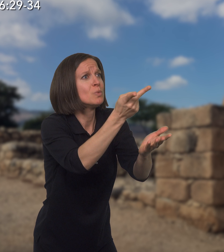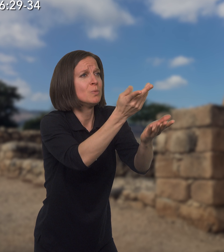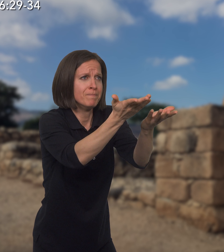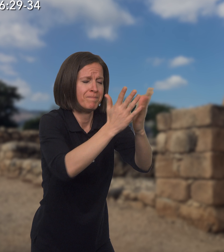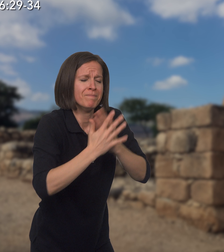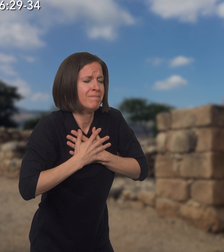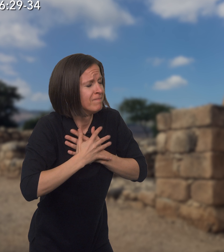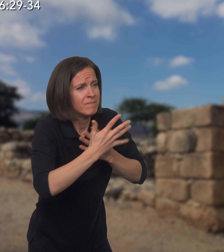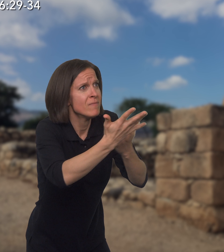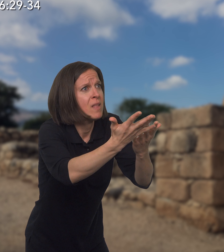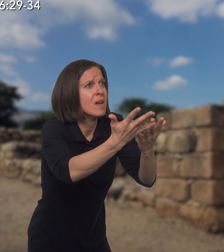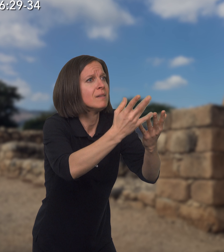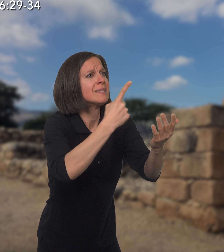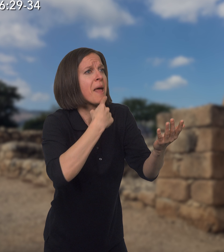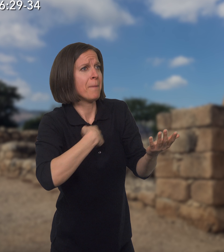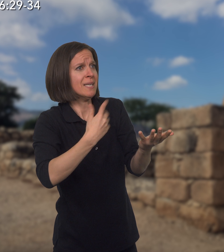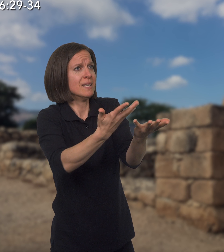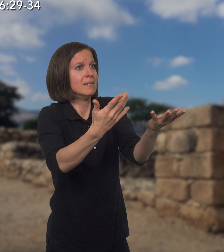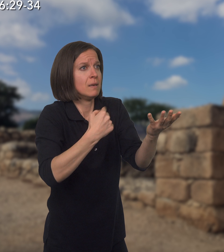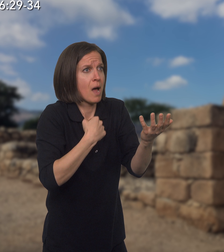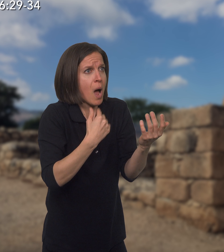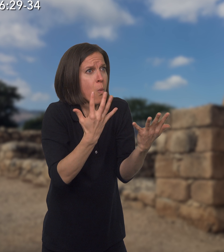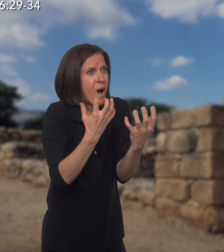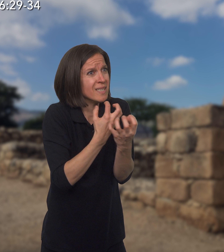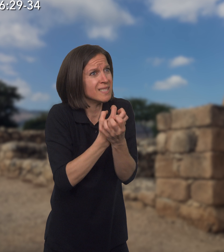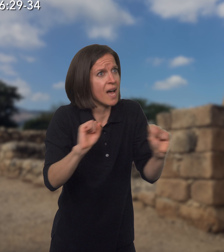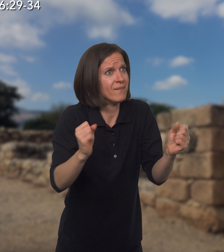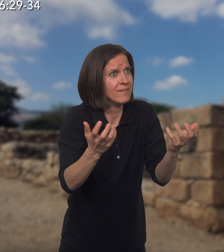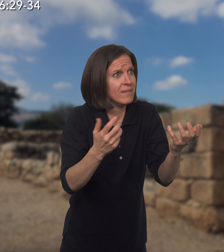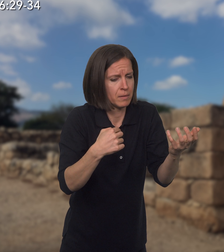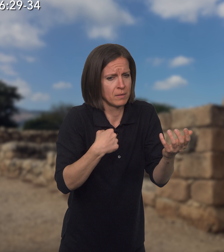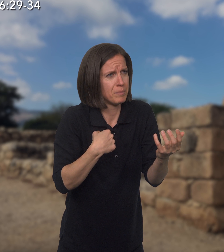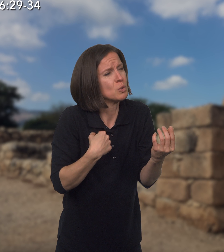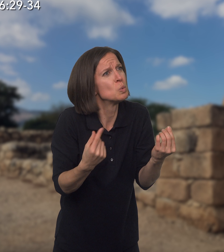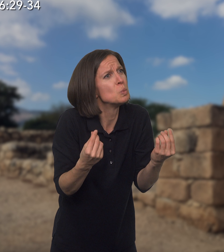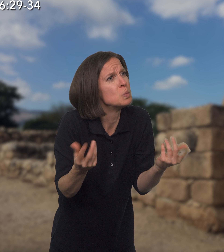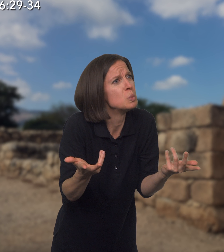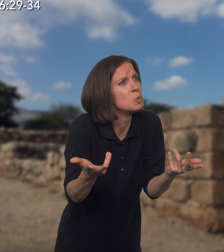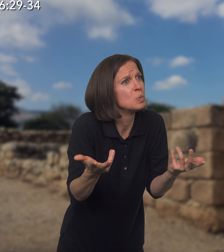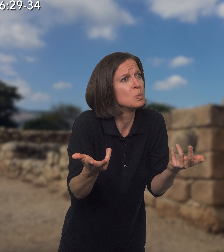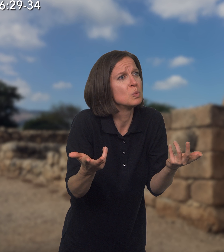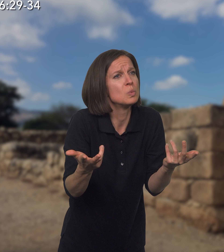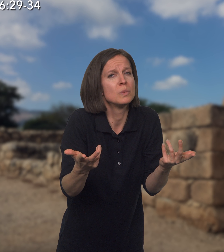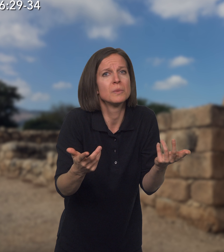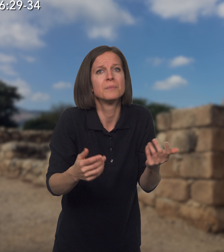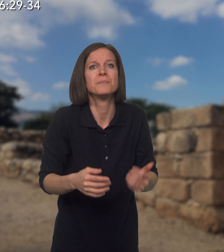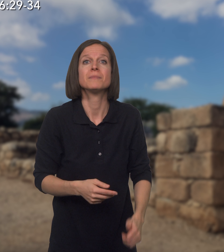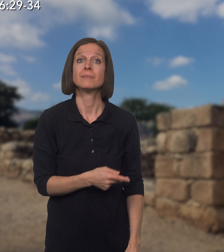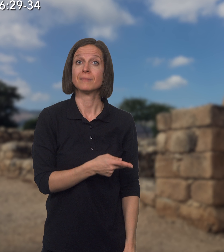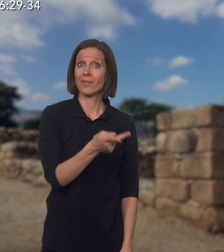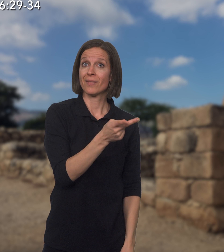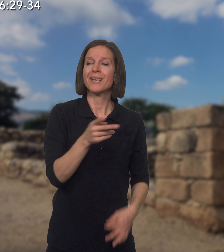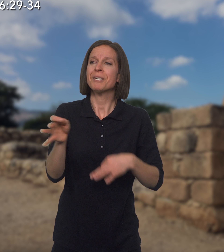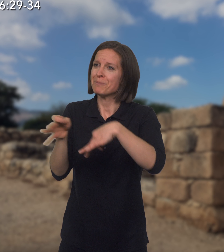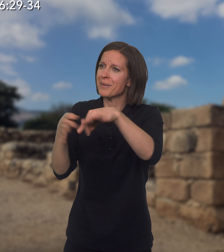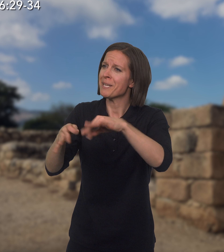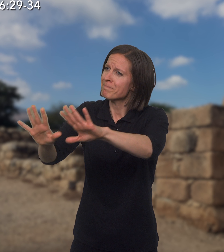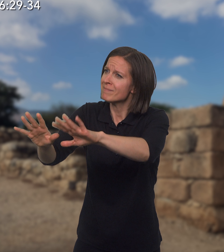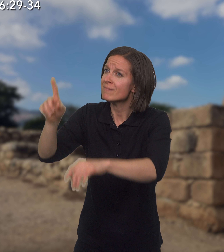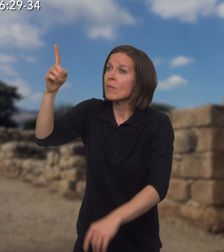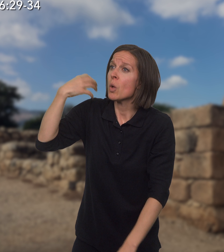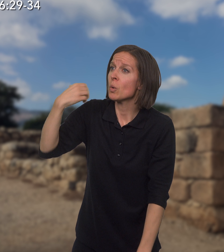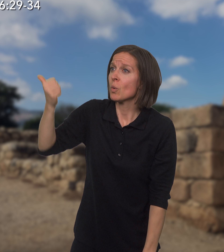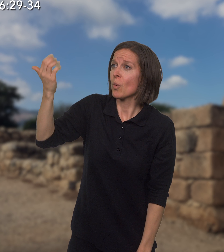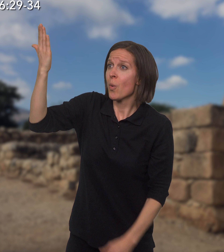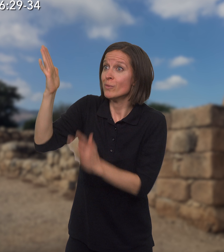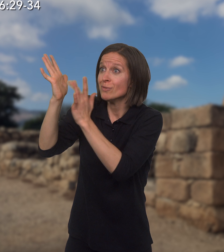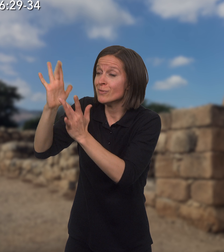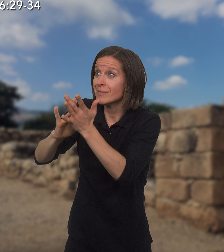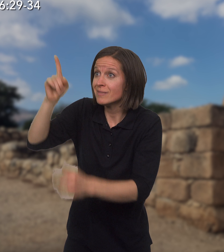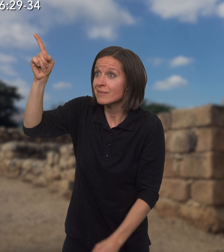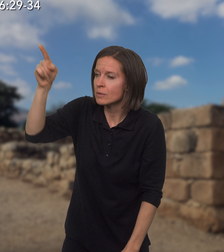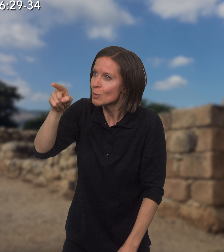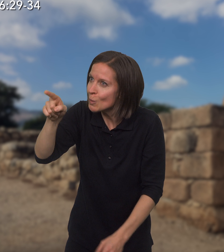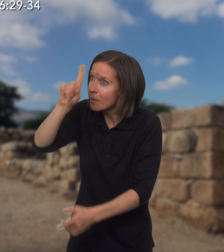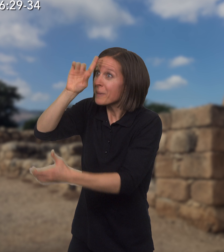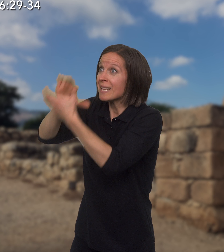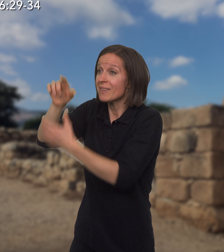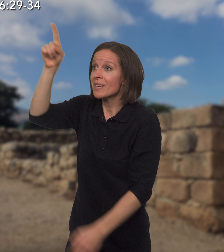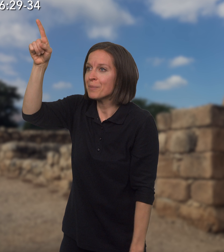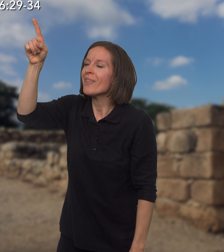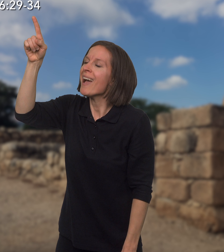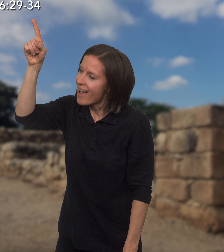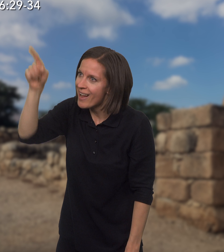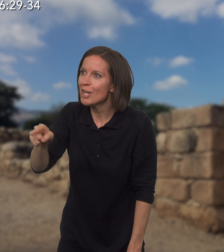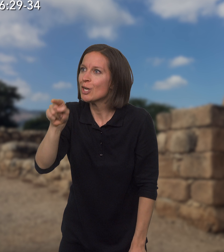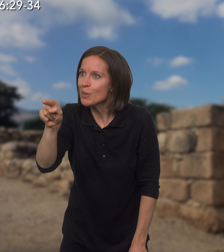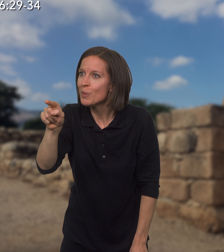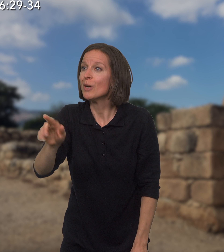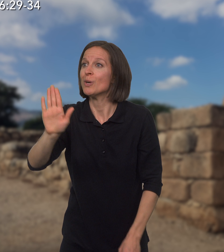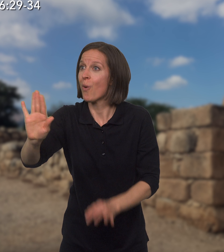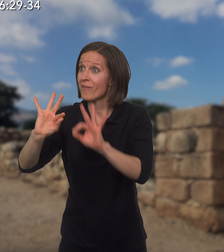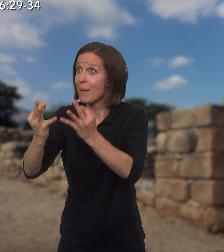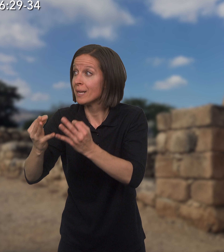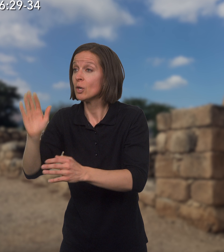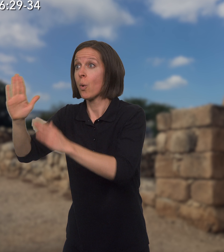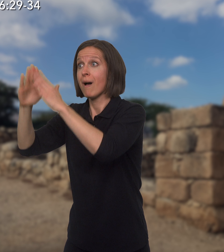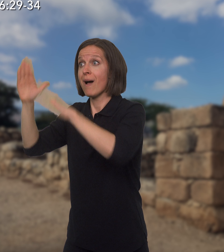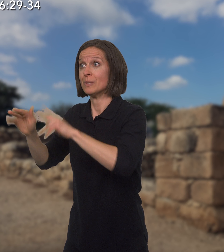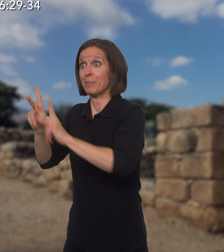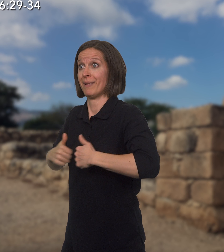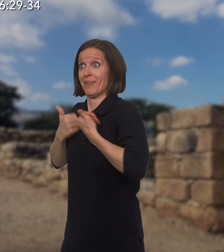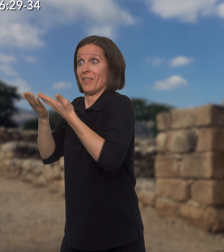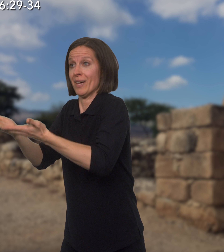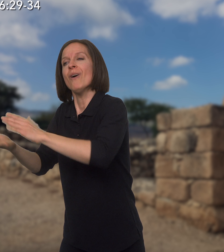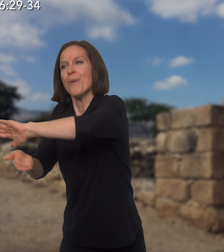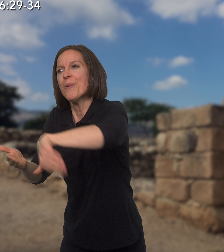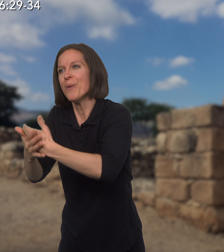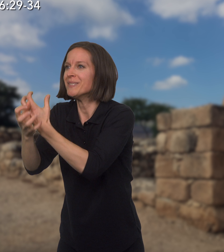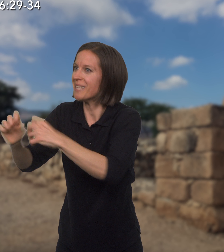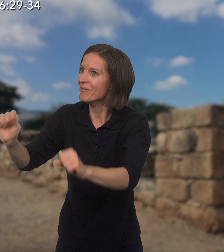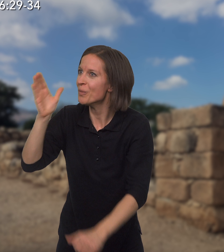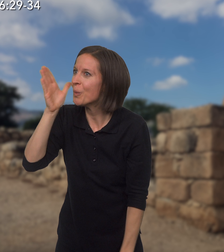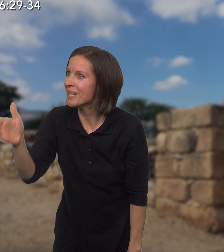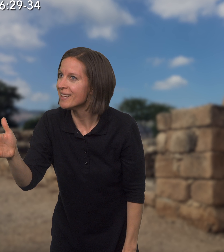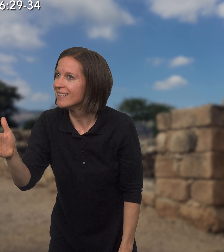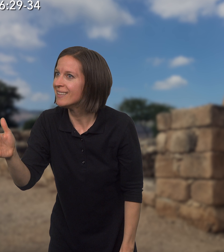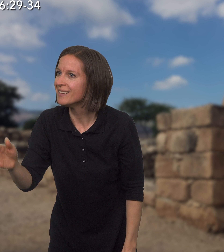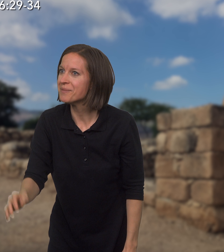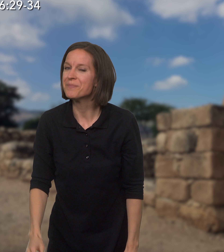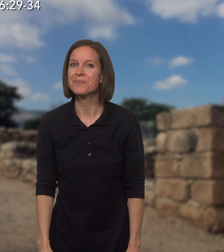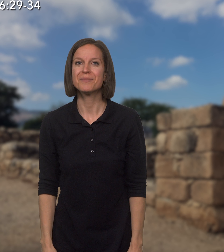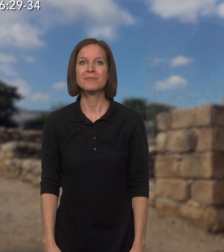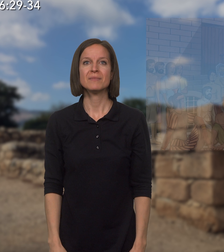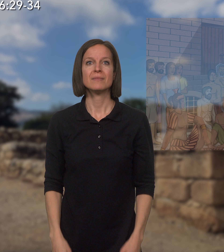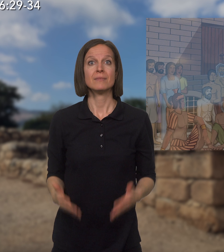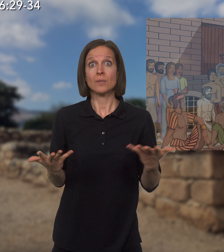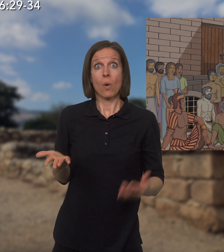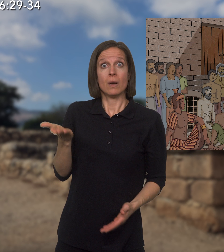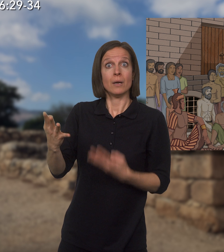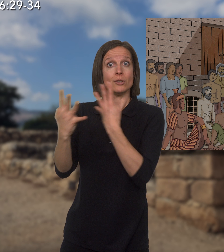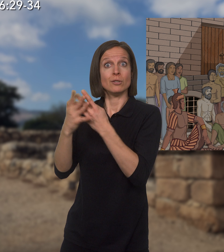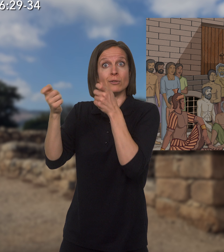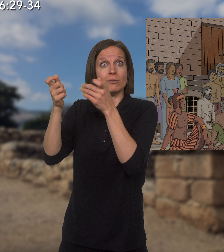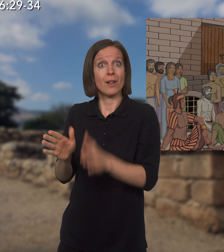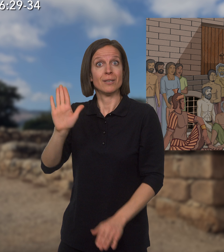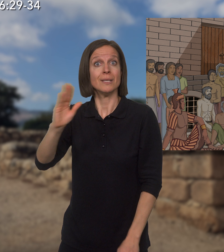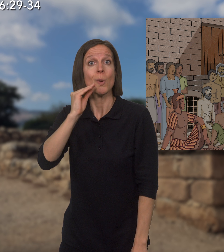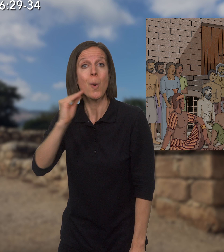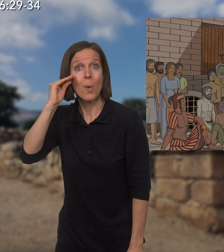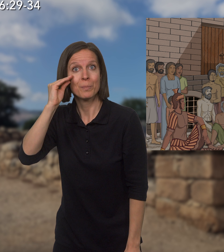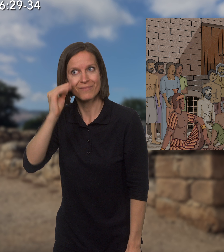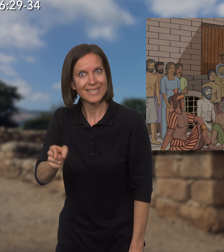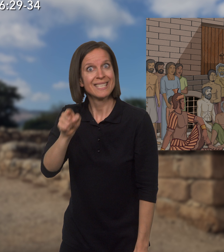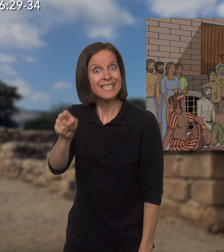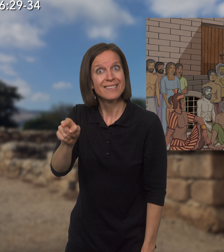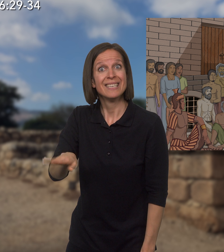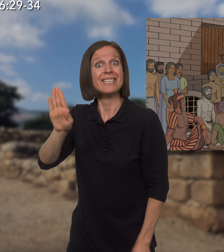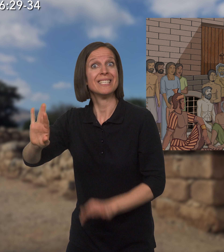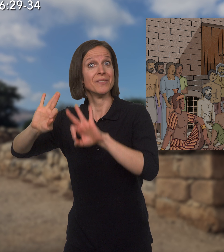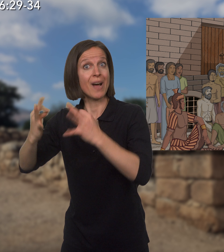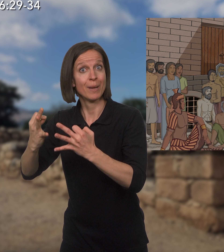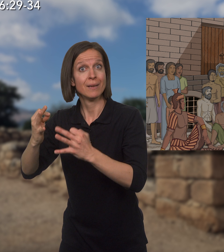They replied, “Believe in the Lord Jesus and you will be saved, you and your household.”